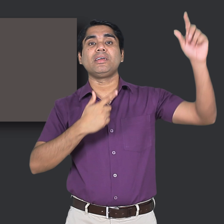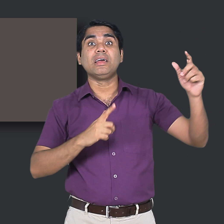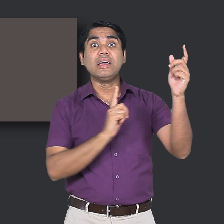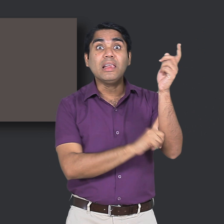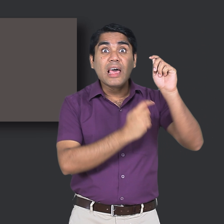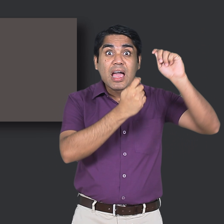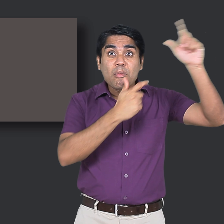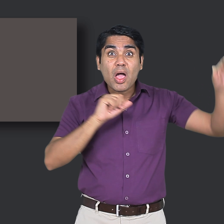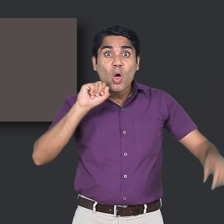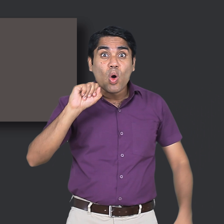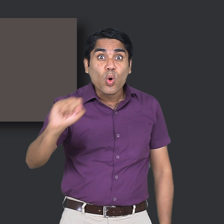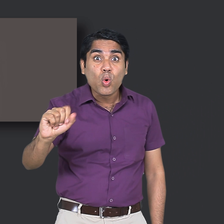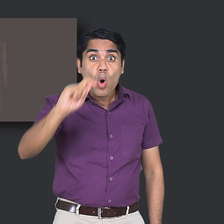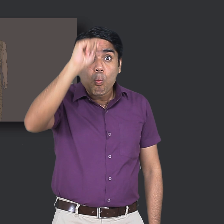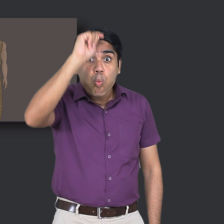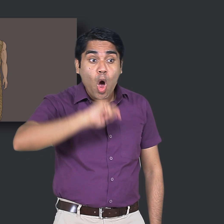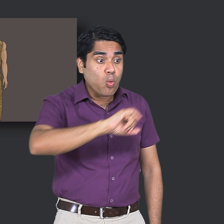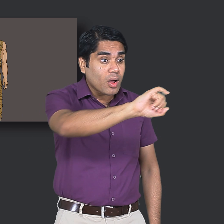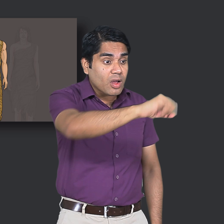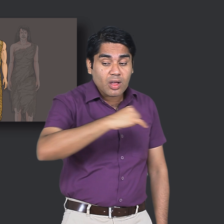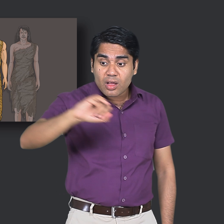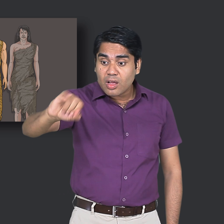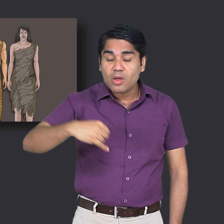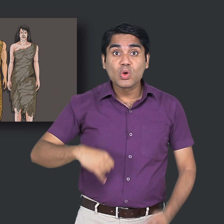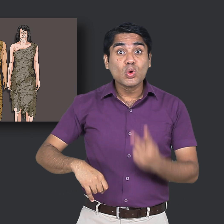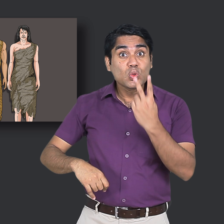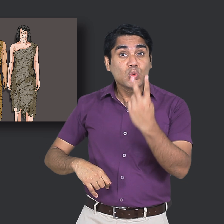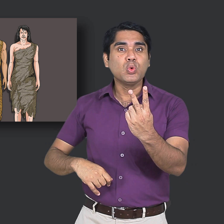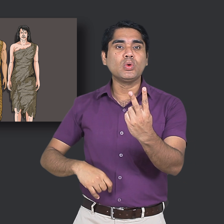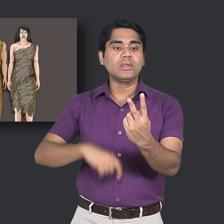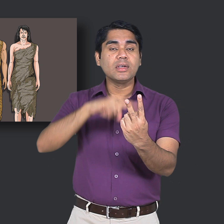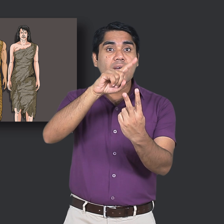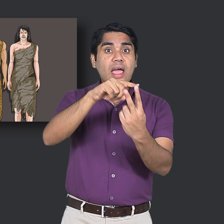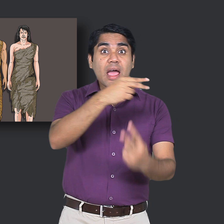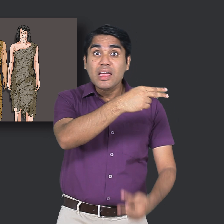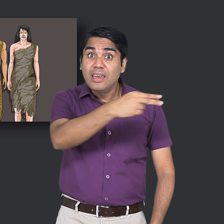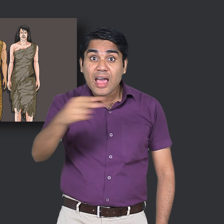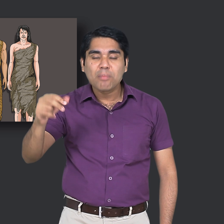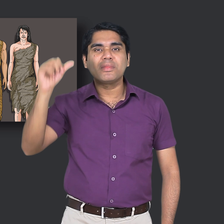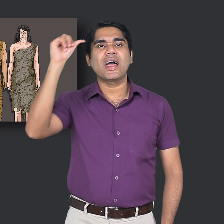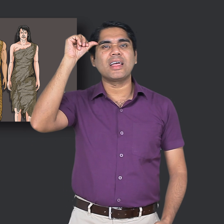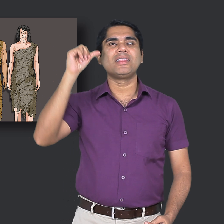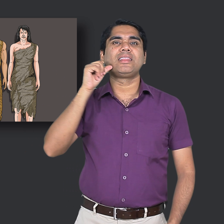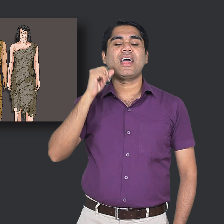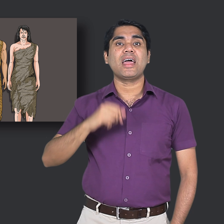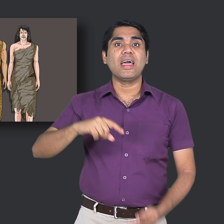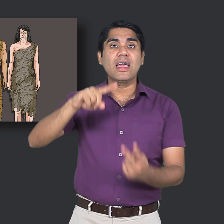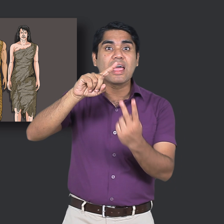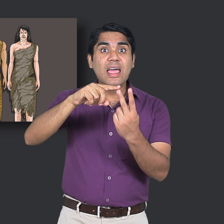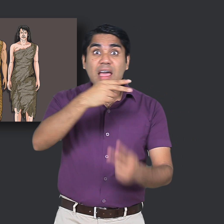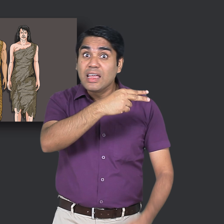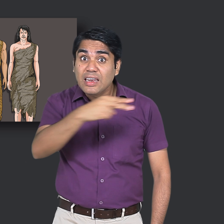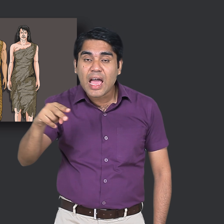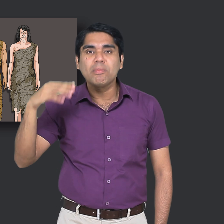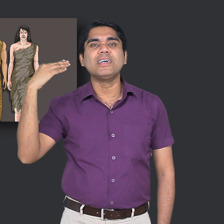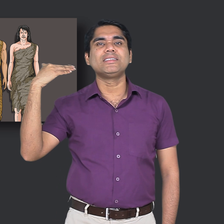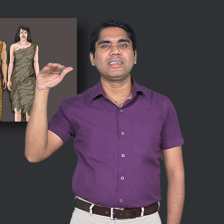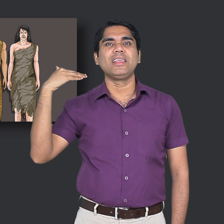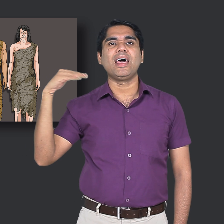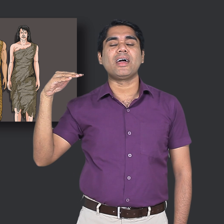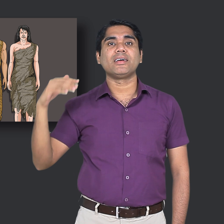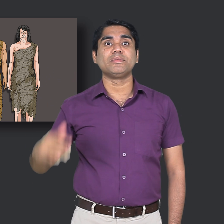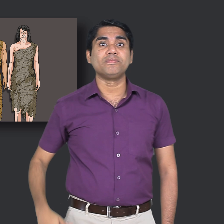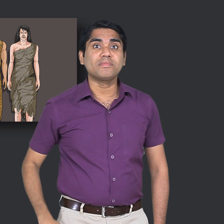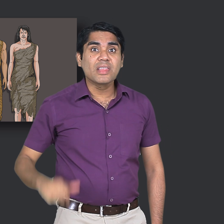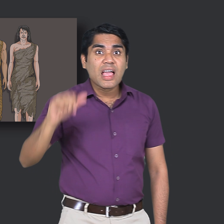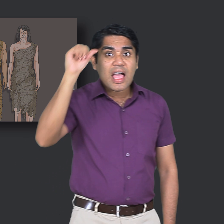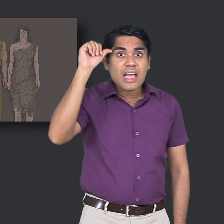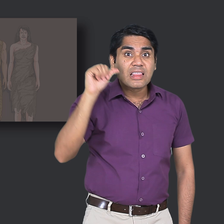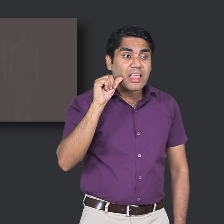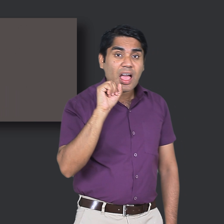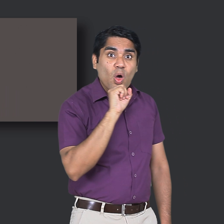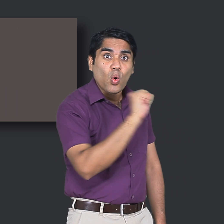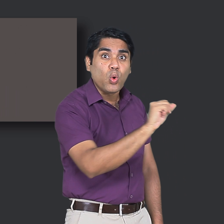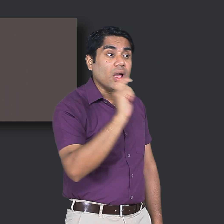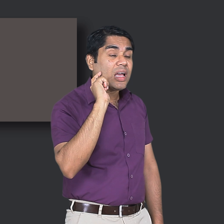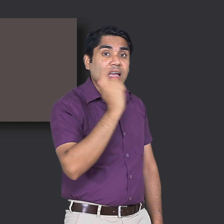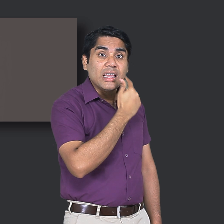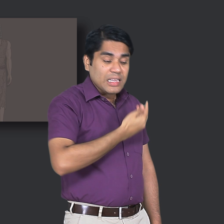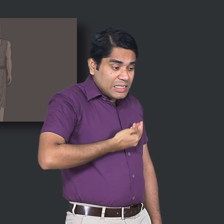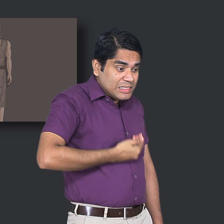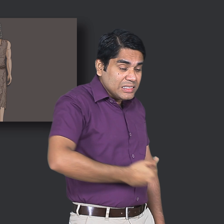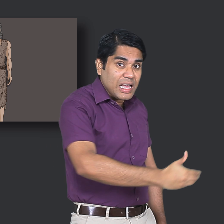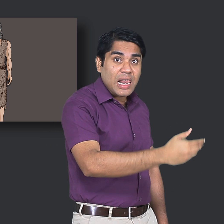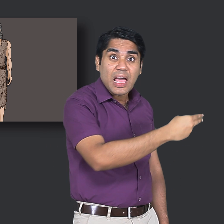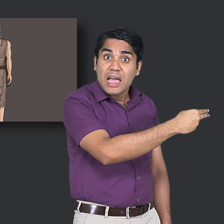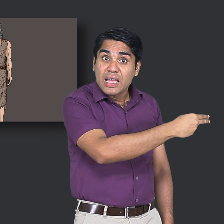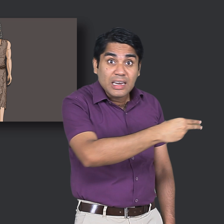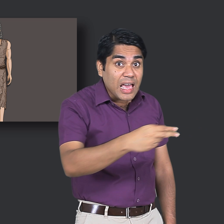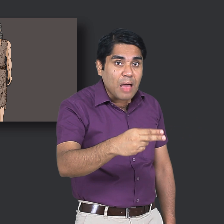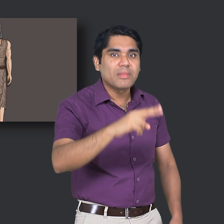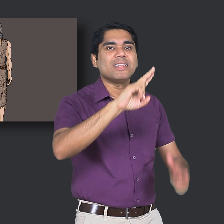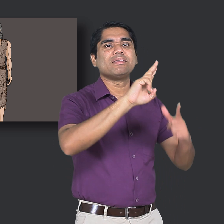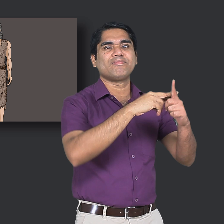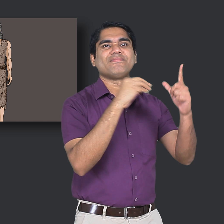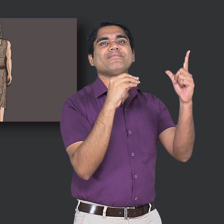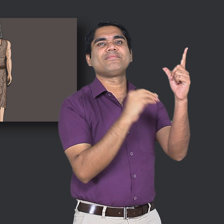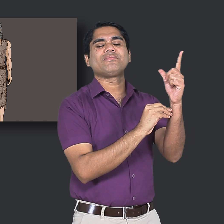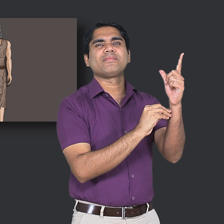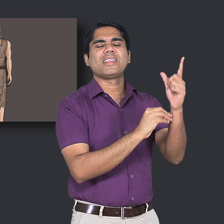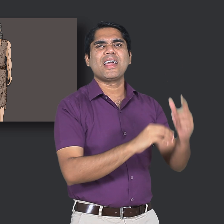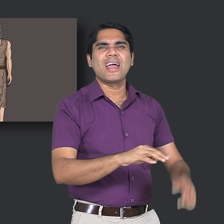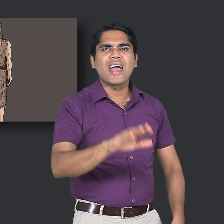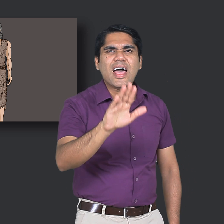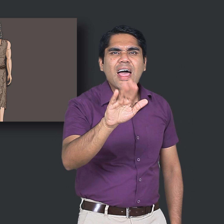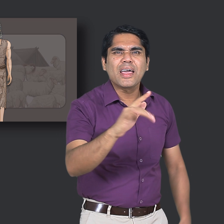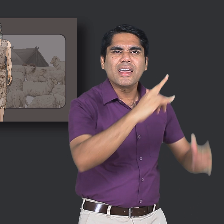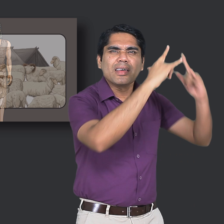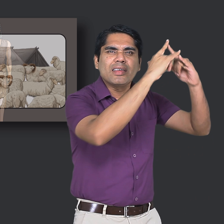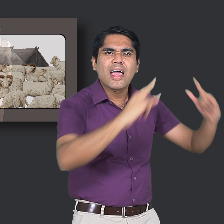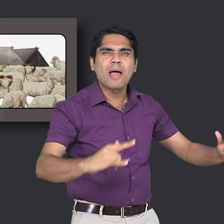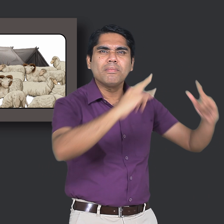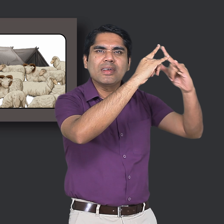And Lamech married two women, one named Adah and the other Zillah. Adah gave birth to Jabal;